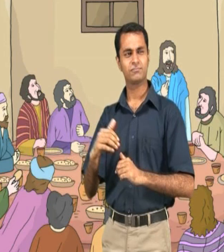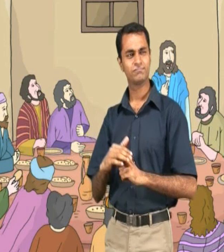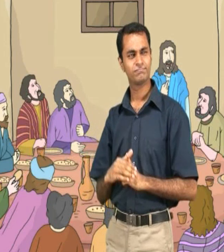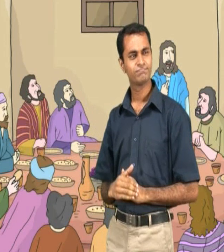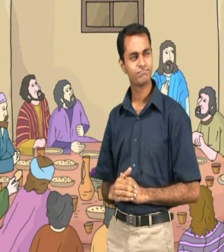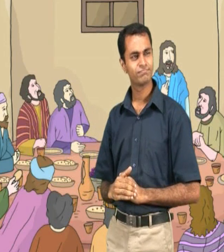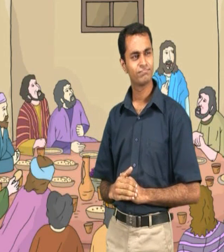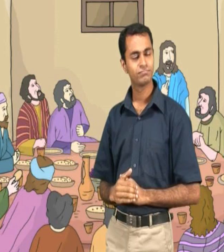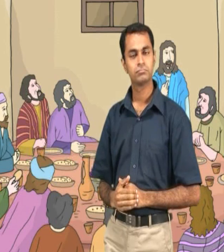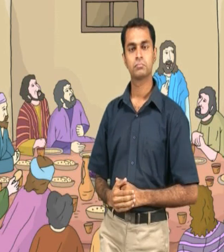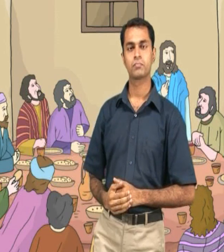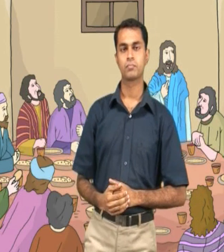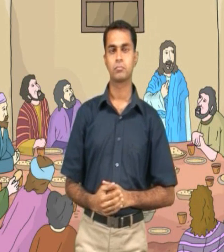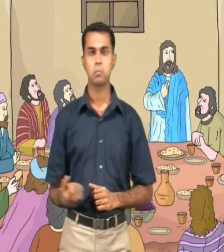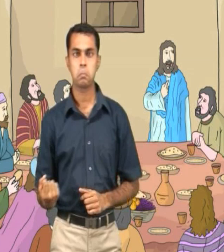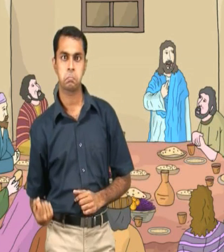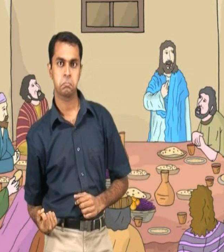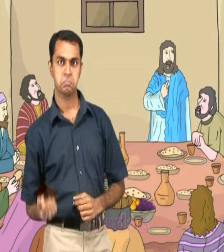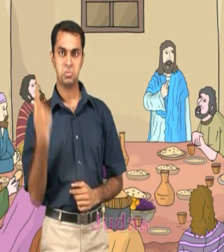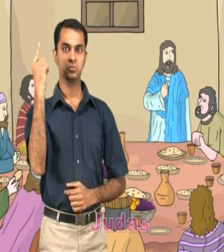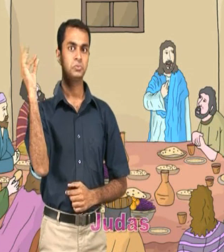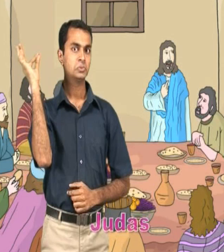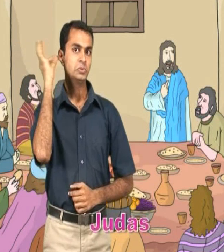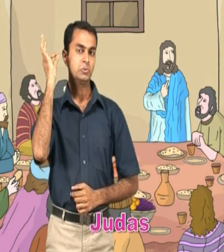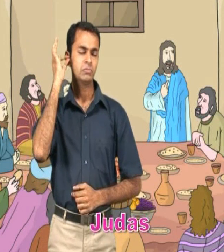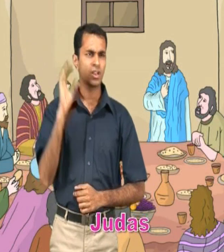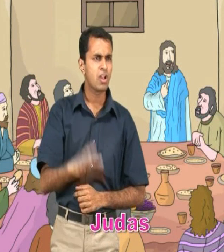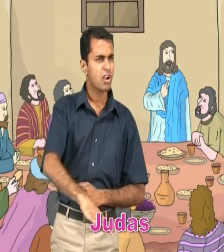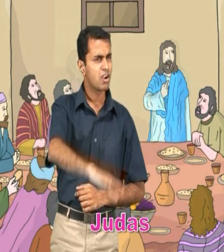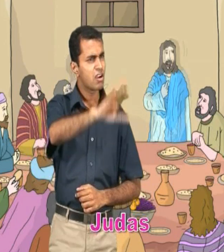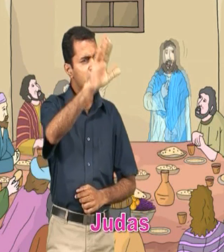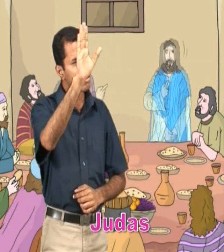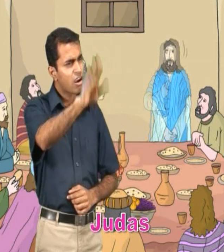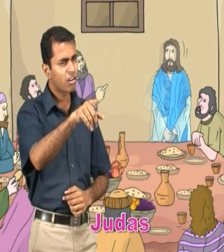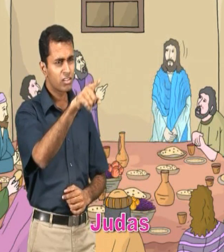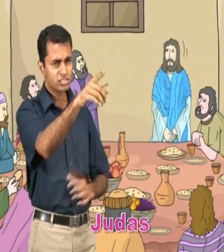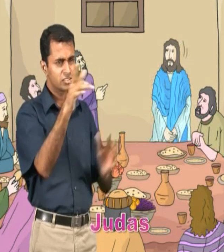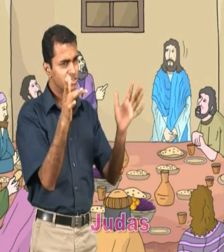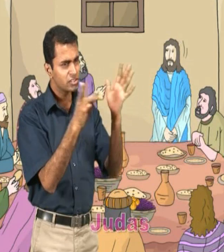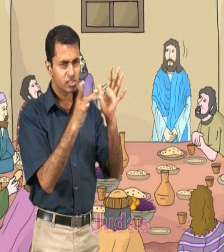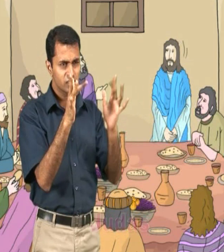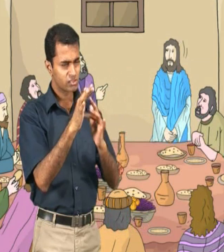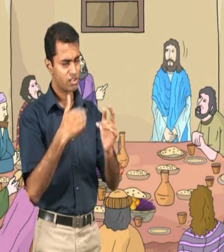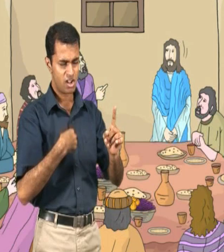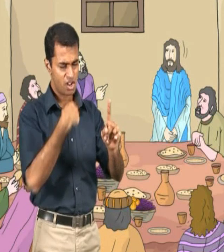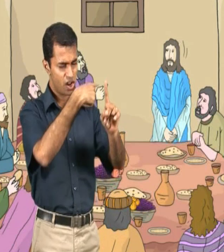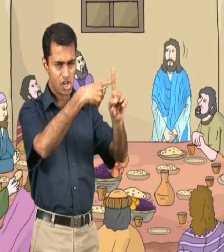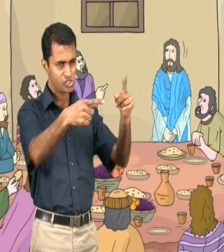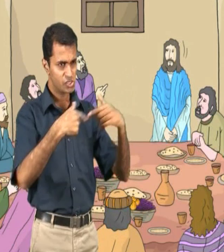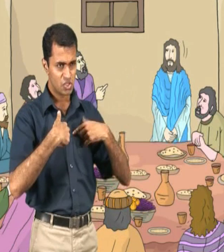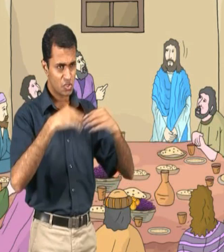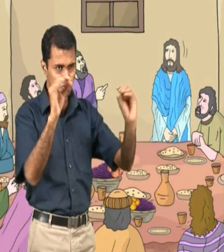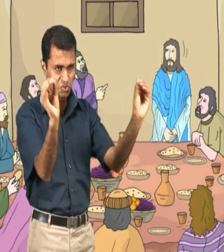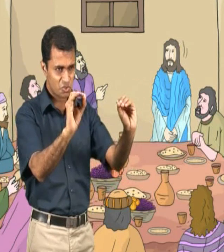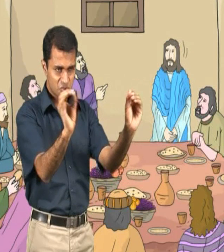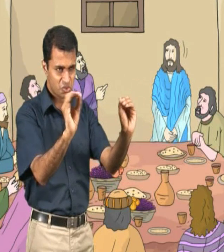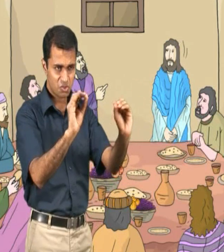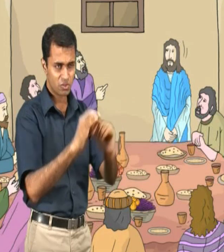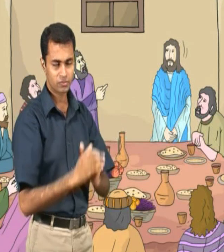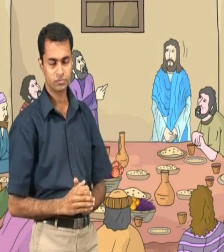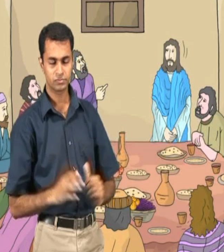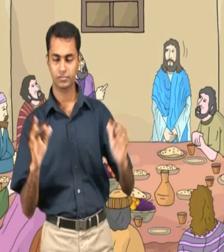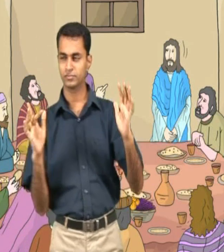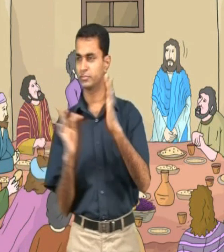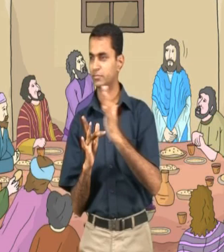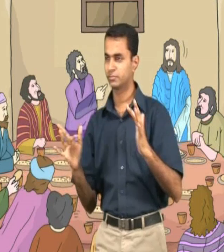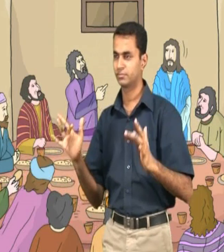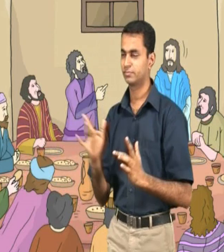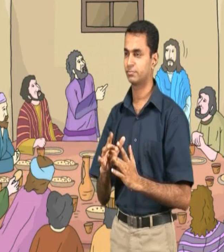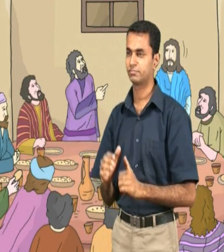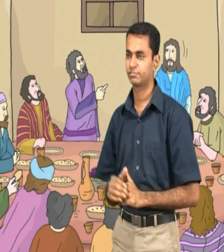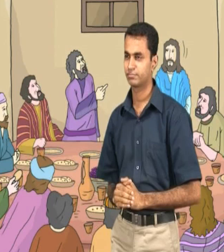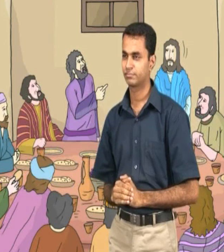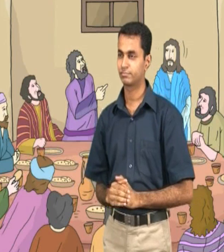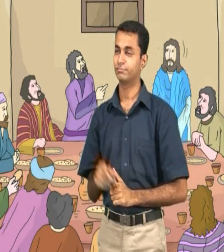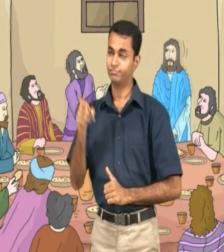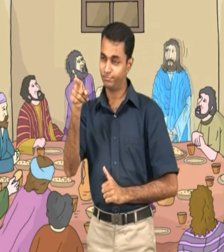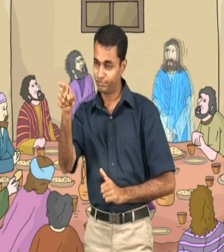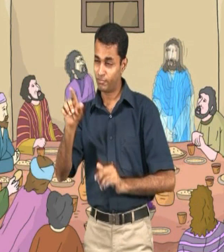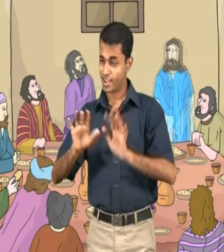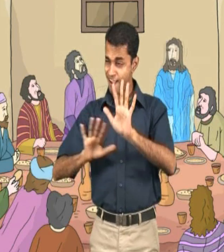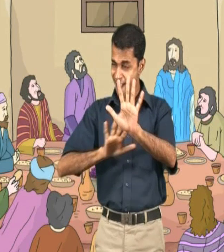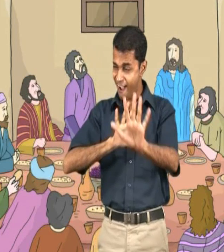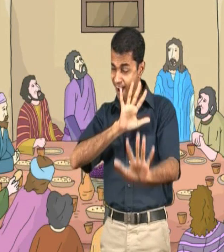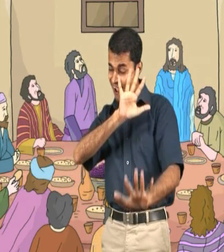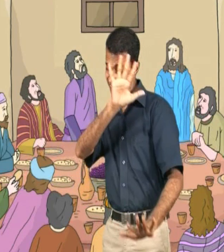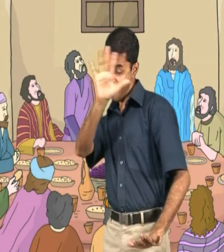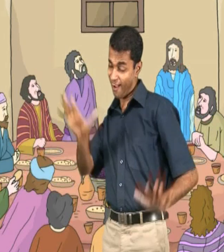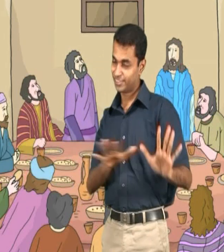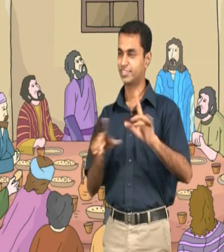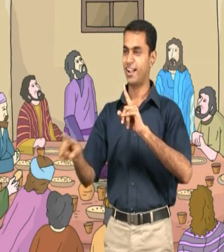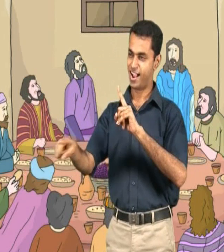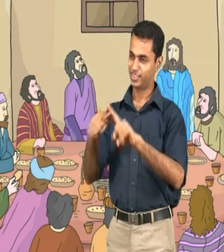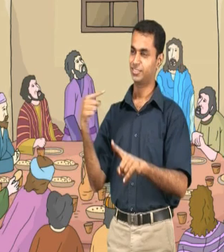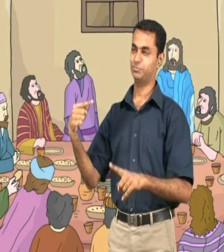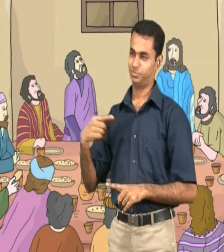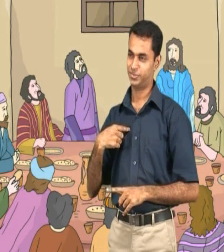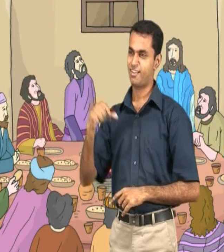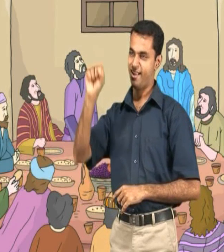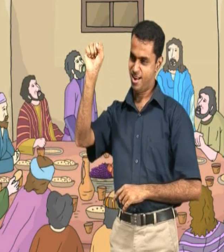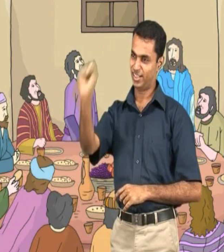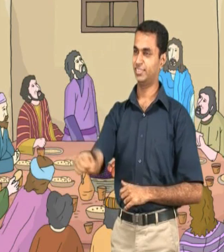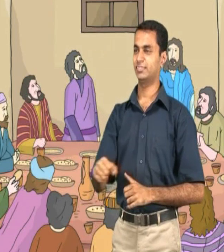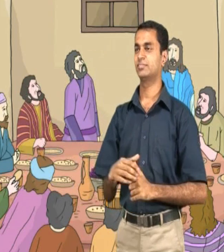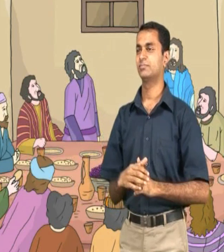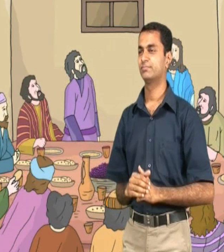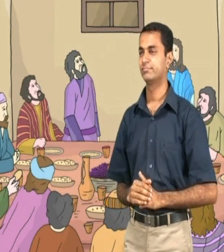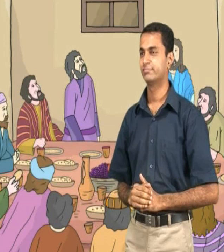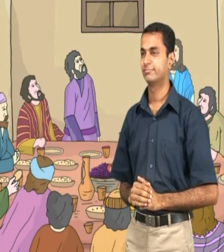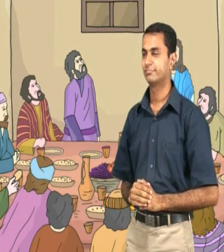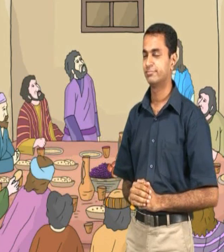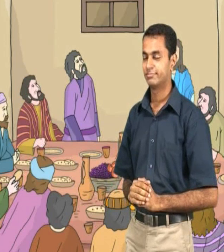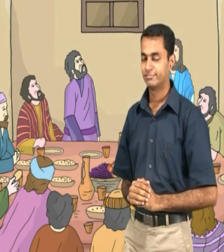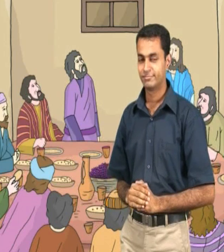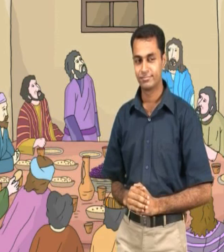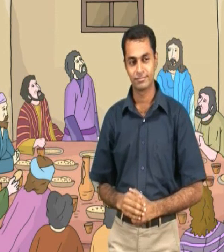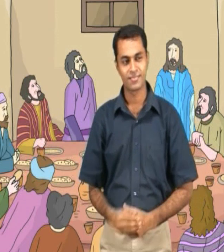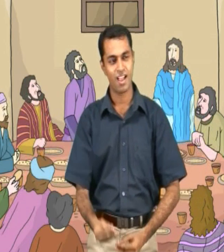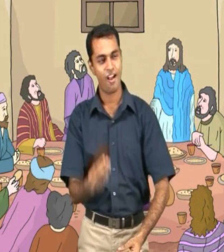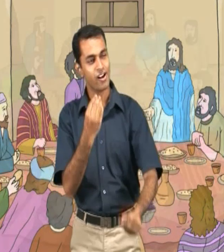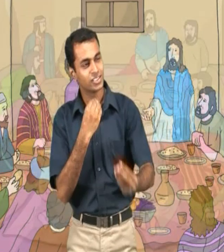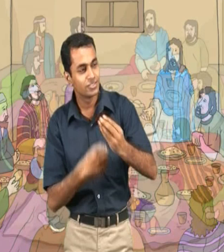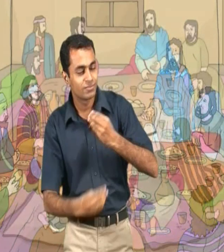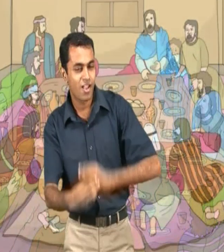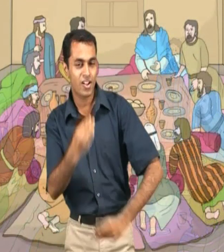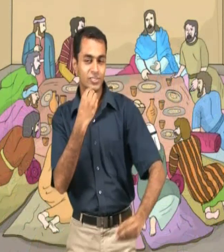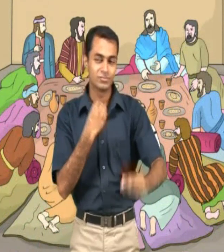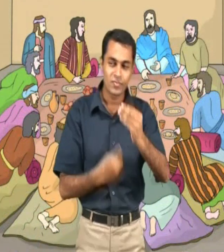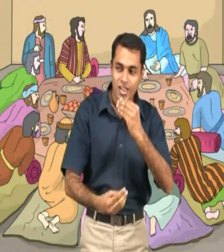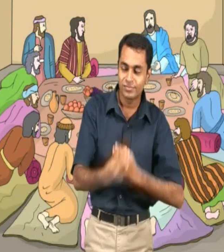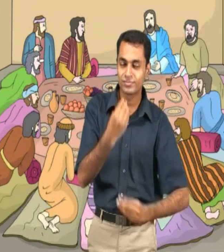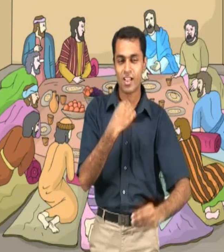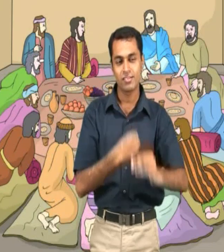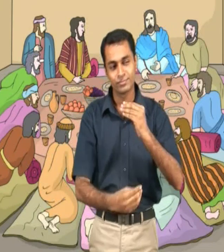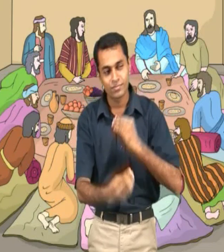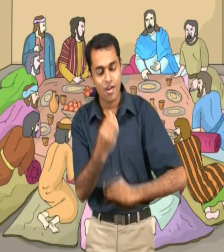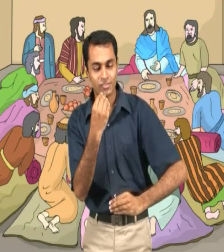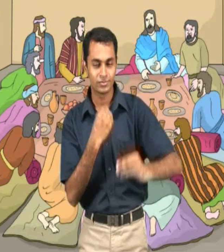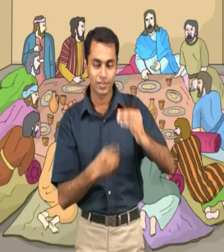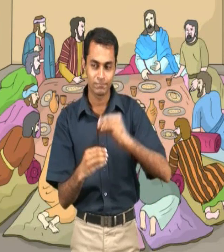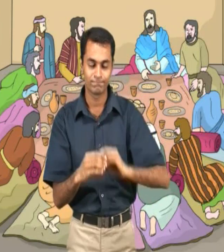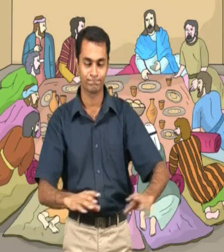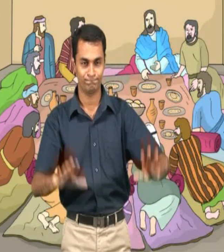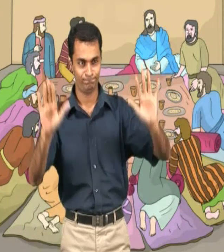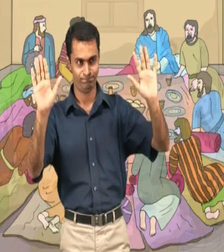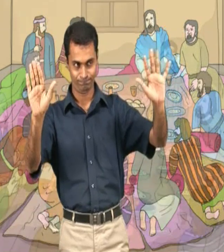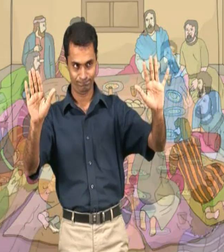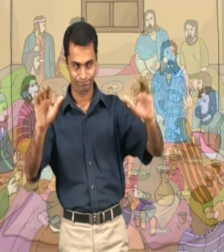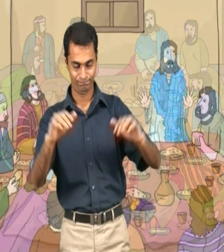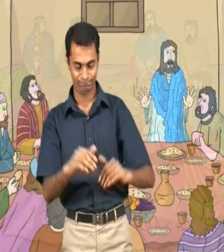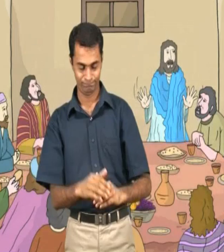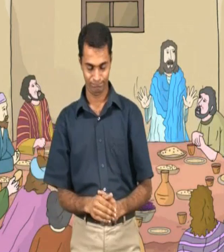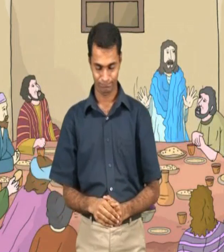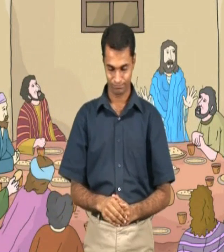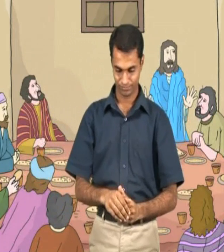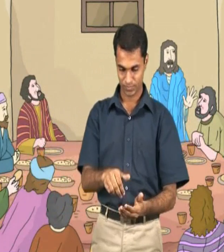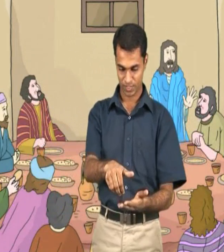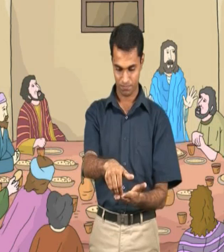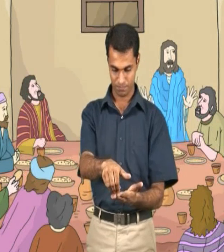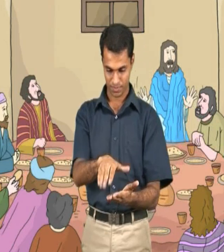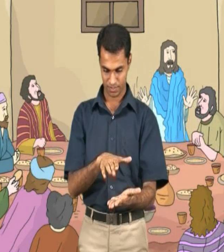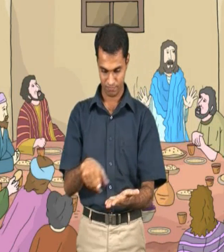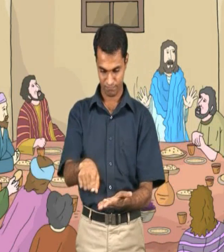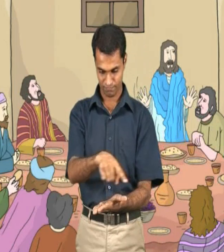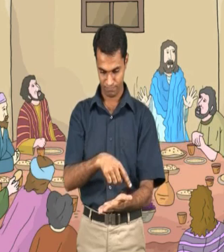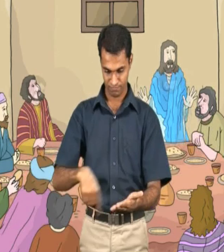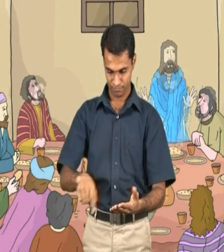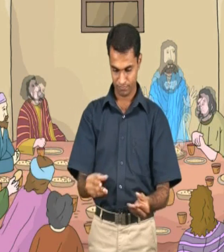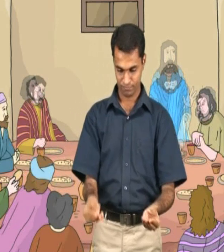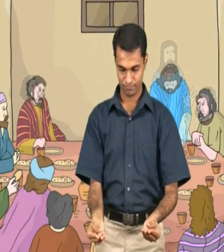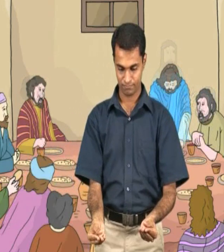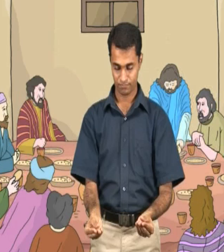Then Judas, who would betray Him, said, “Surely not I, Rabbi?” Jesus answered, “You have said it yourself.”